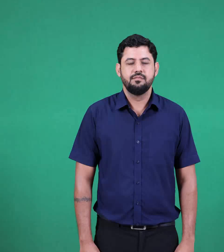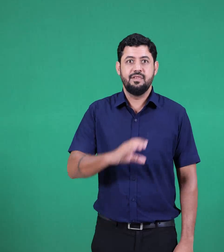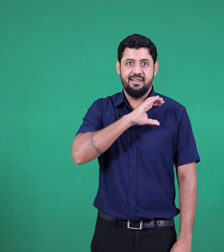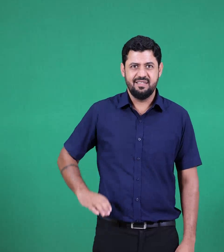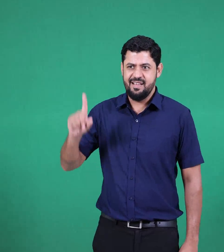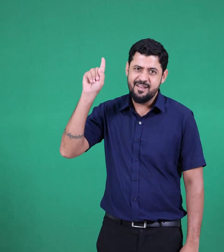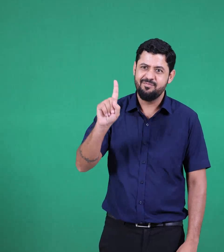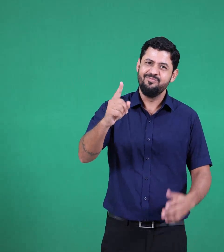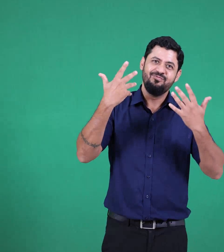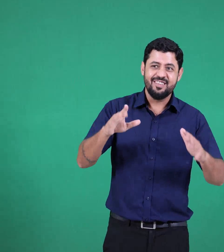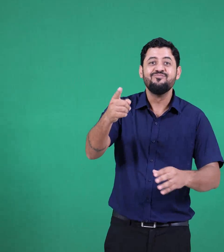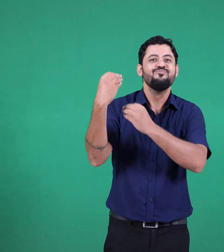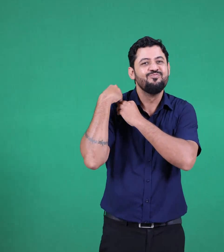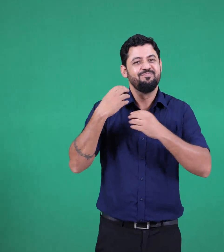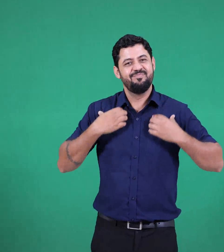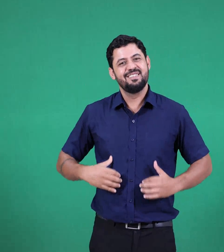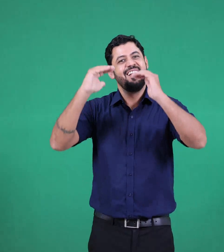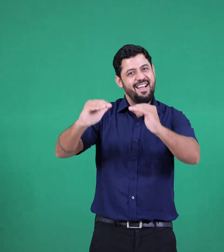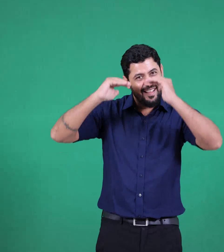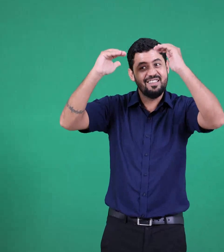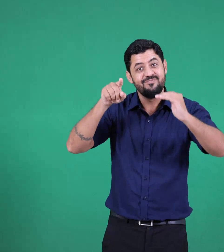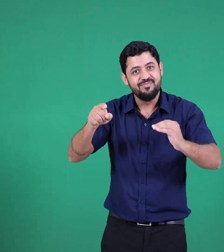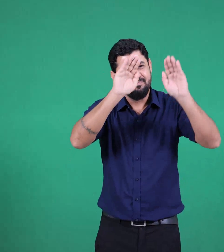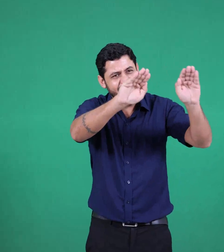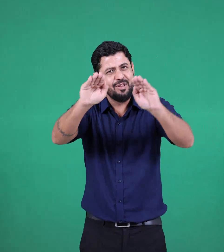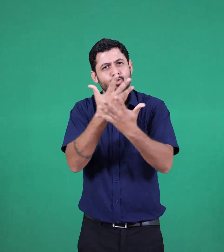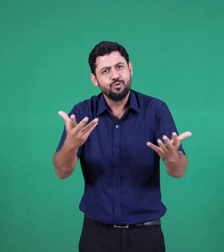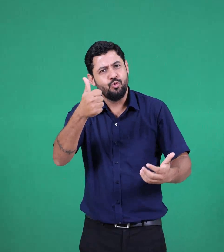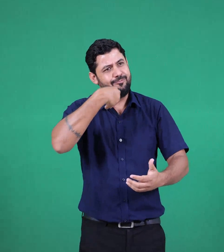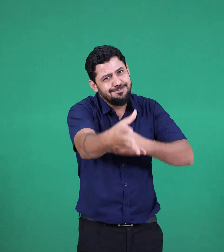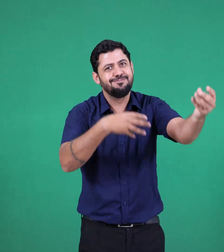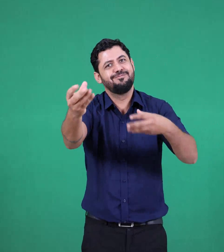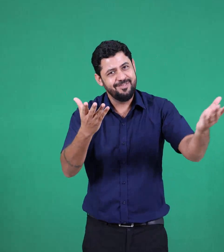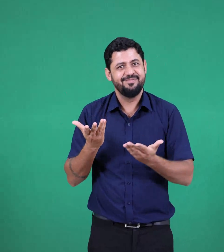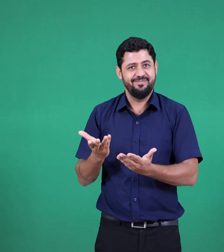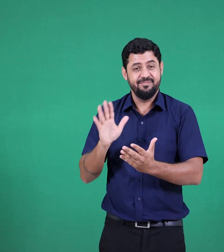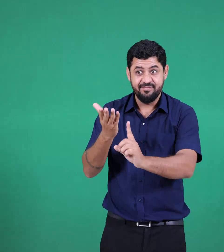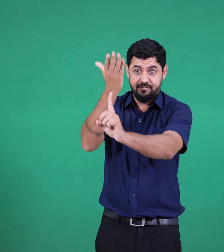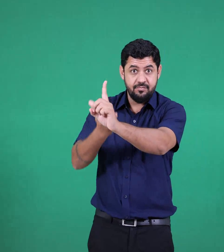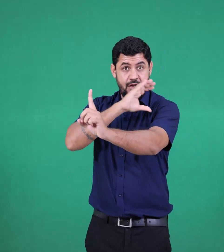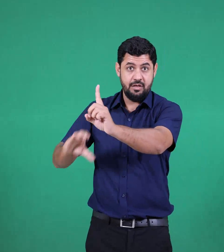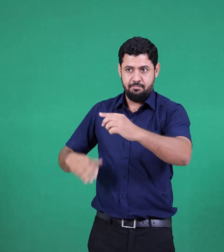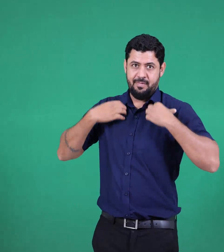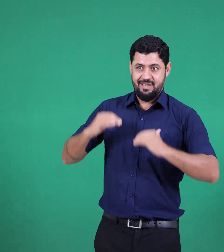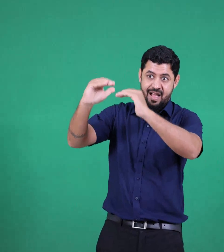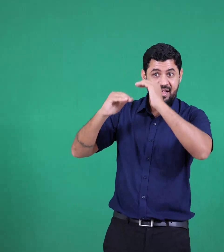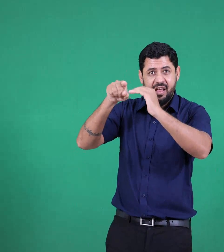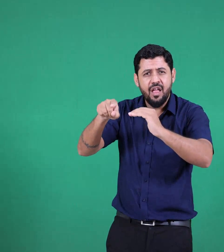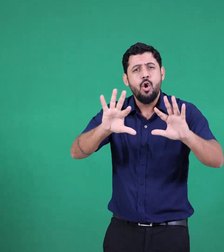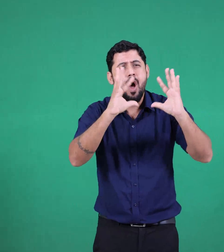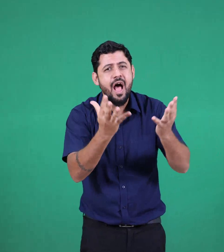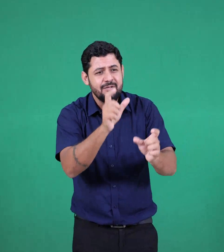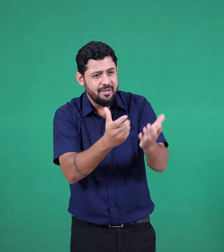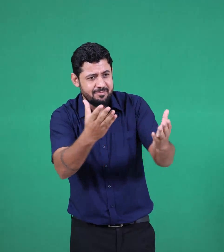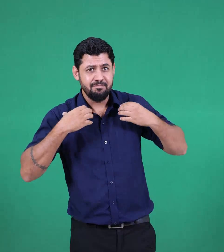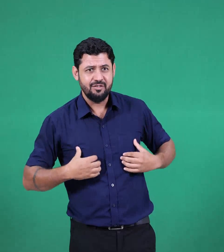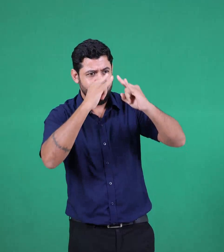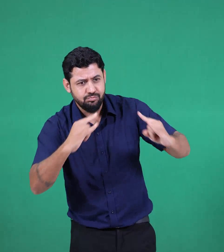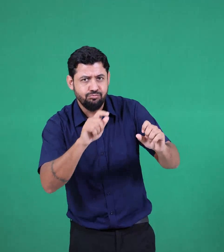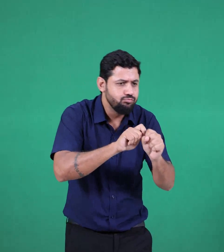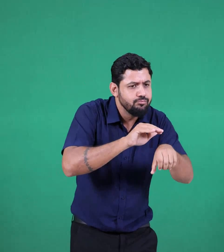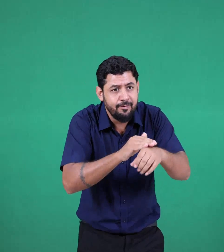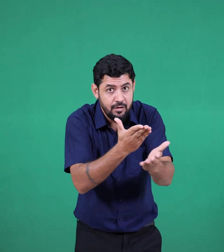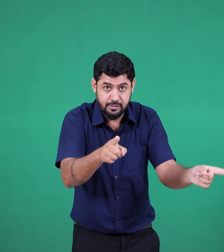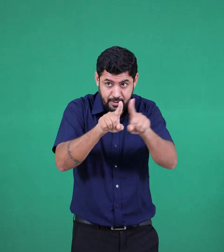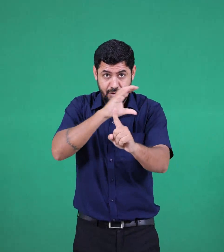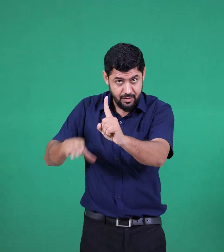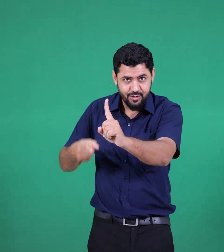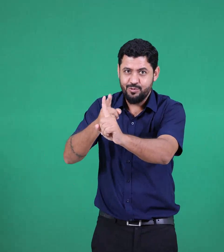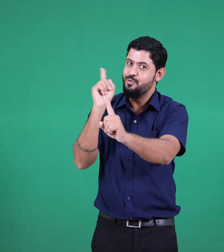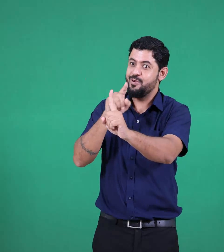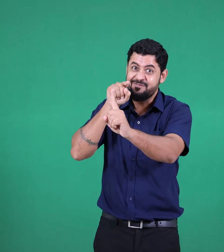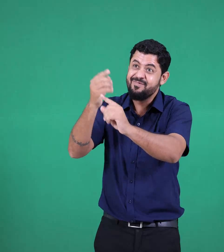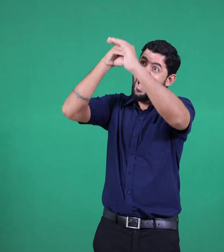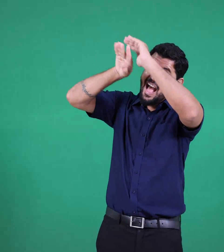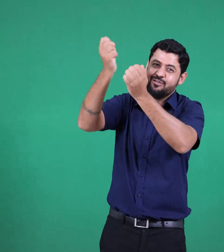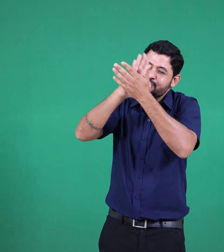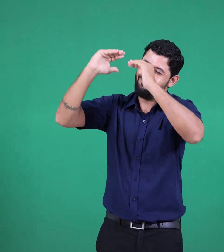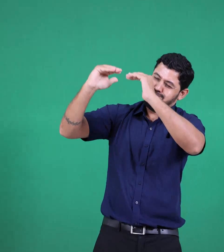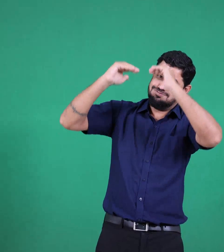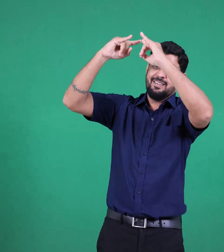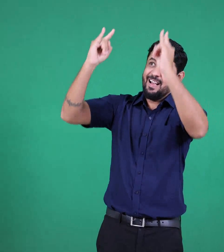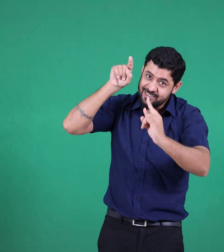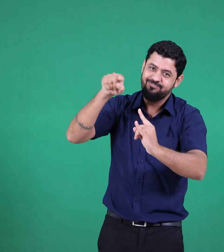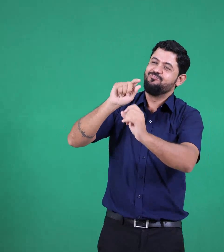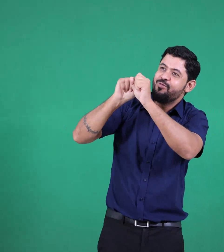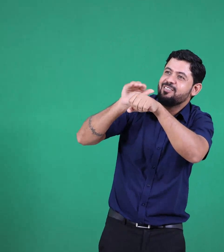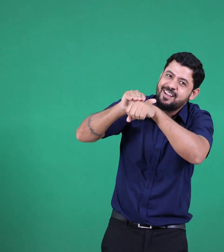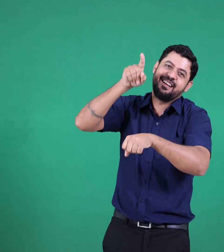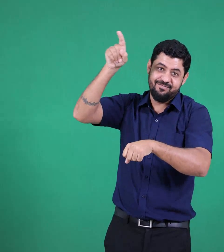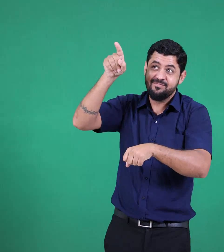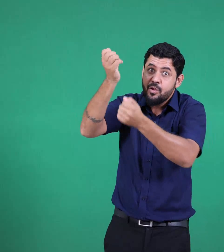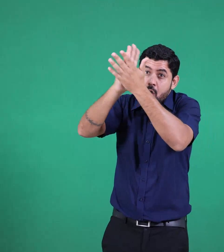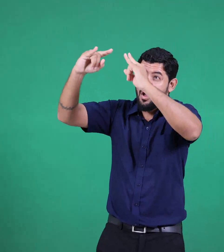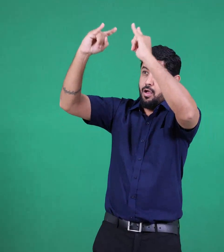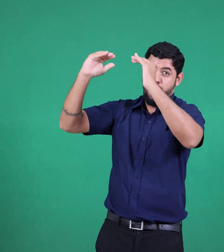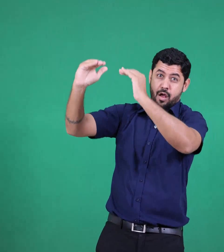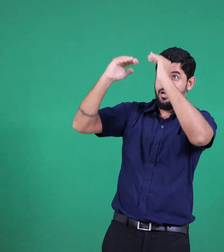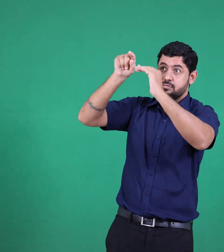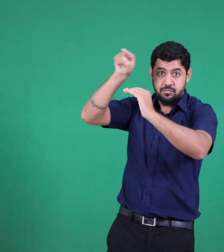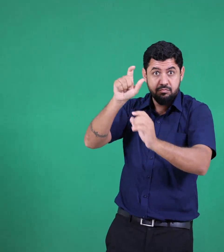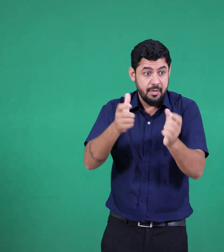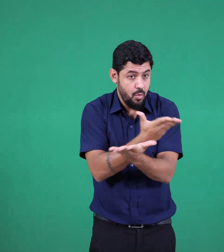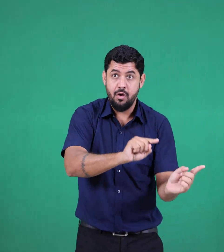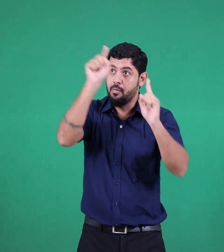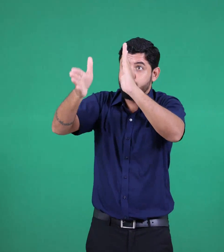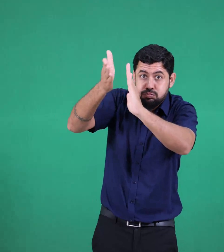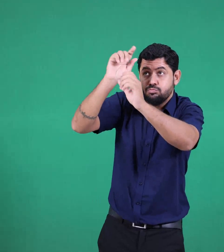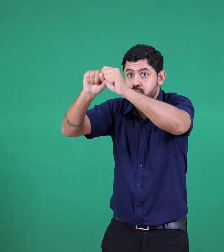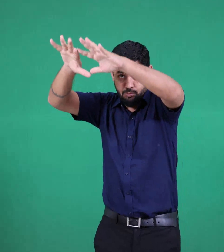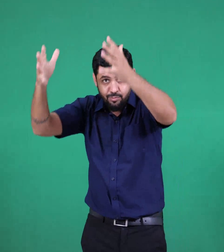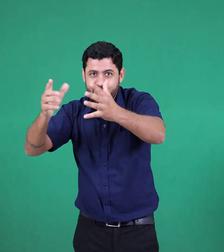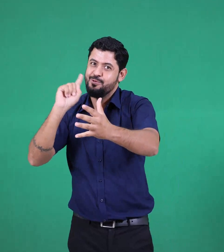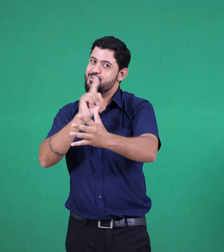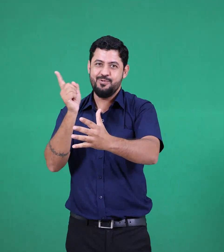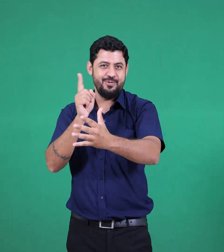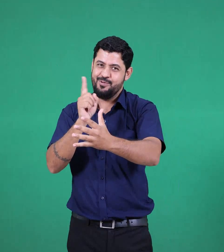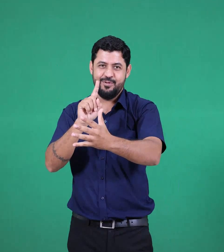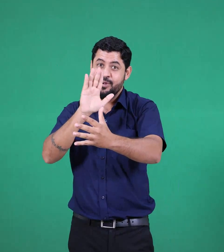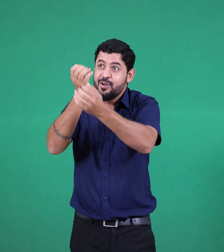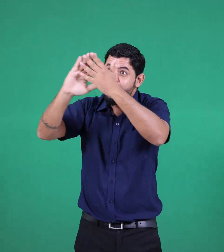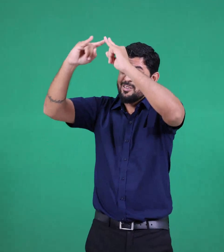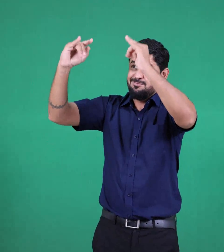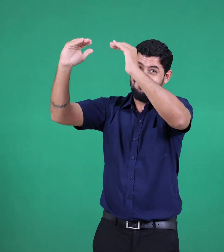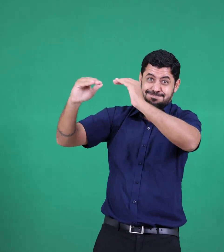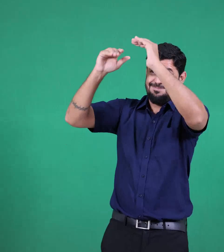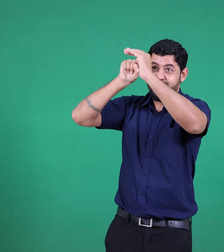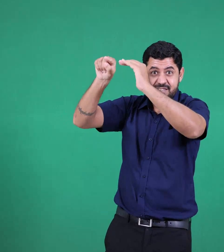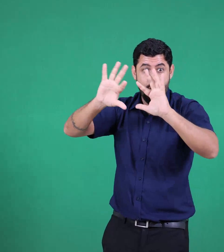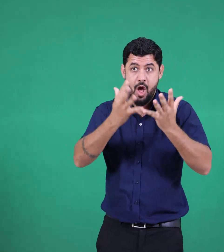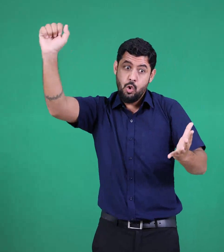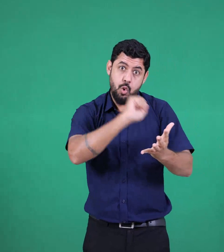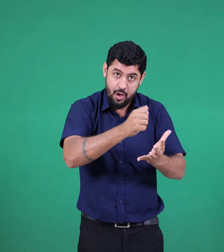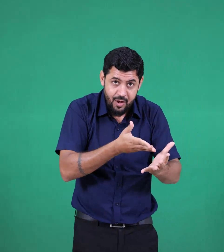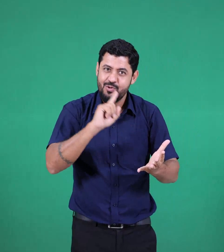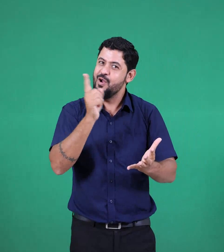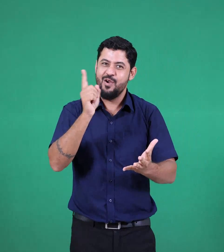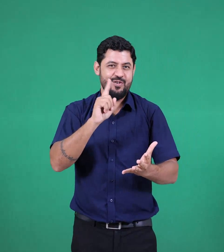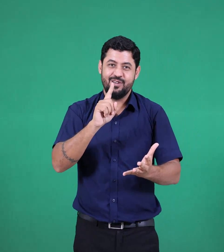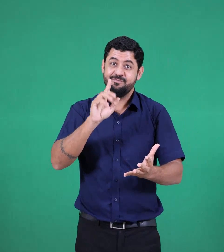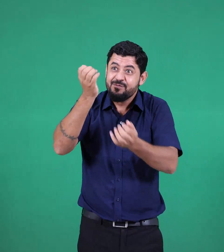But when Christ came as high priest of the good things that have come, He went through the greater and more perfect tabernacle that is not made by hands and is not a part of this creation.